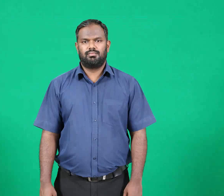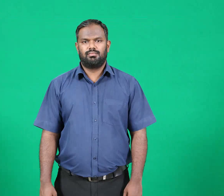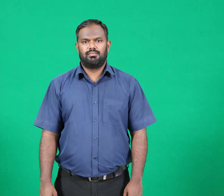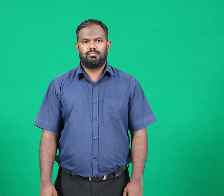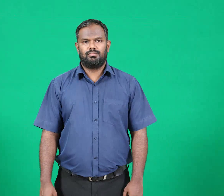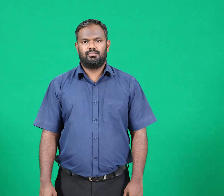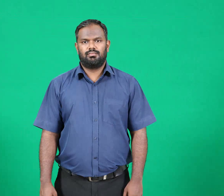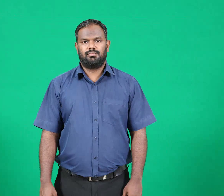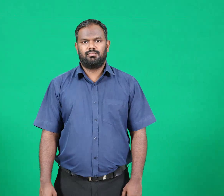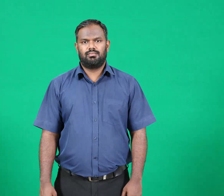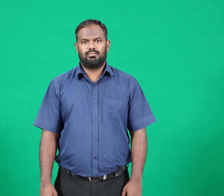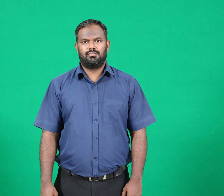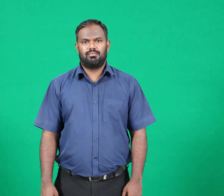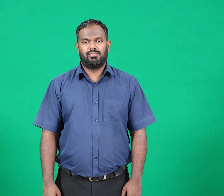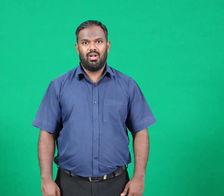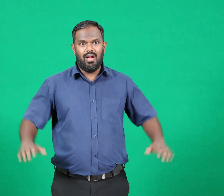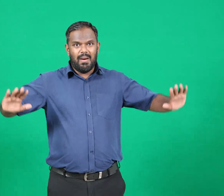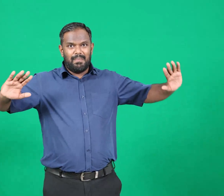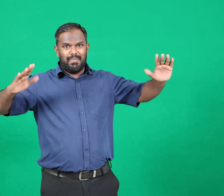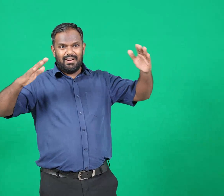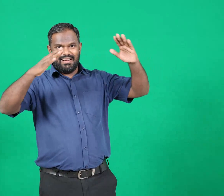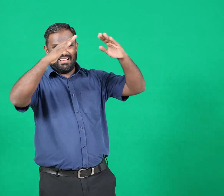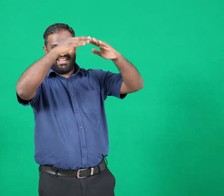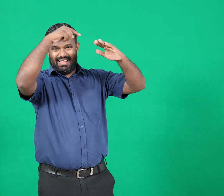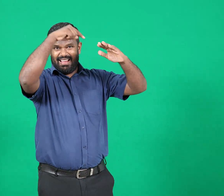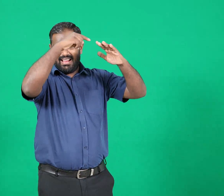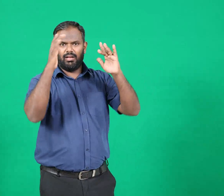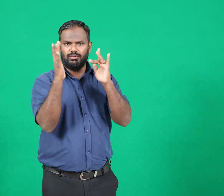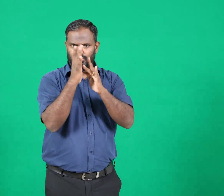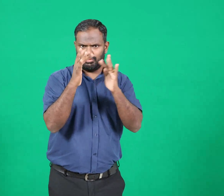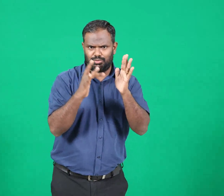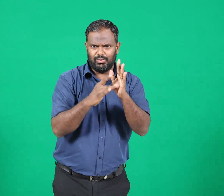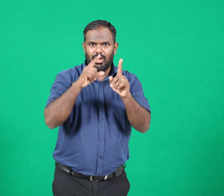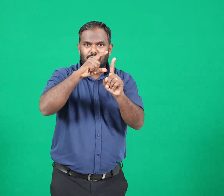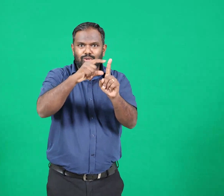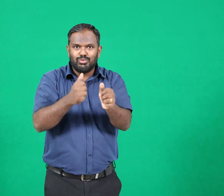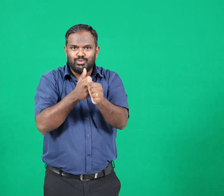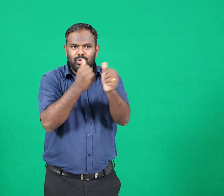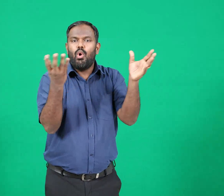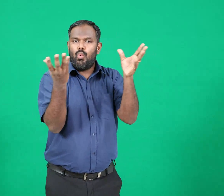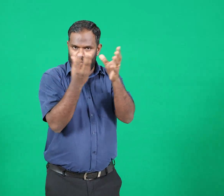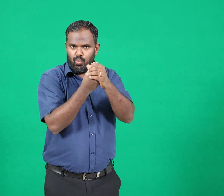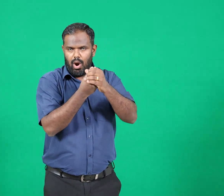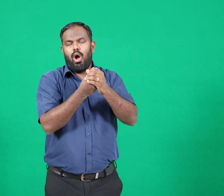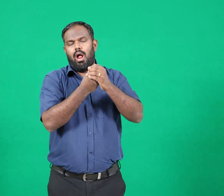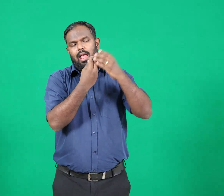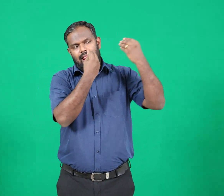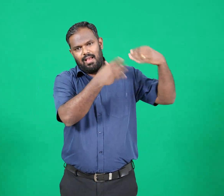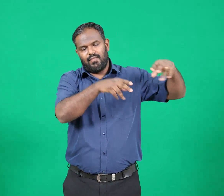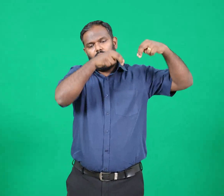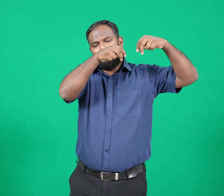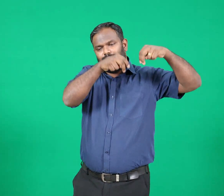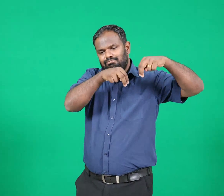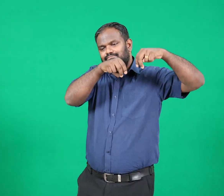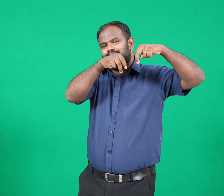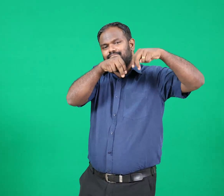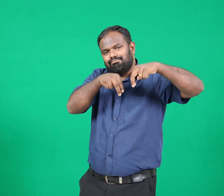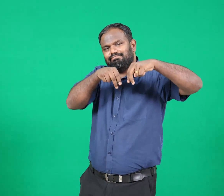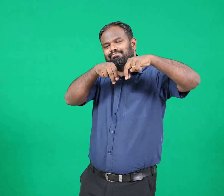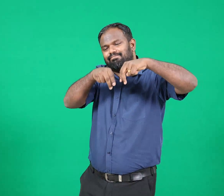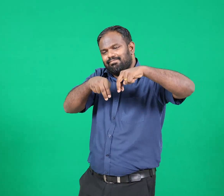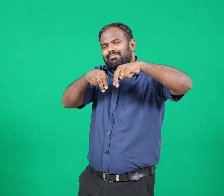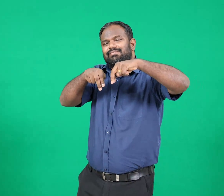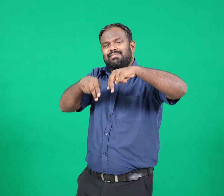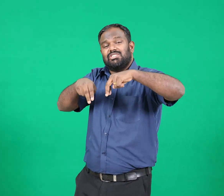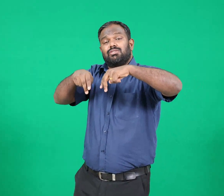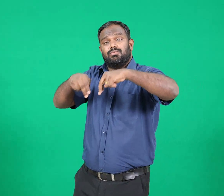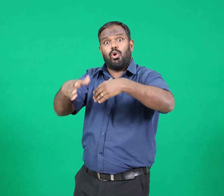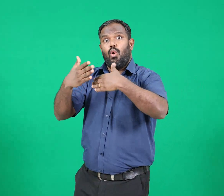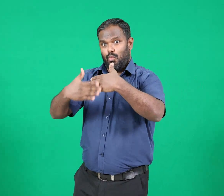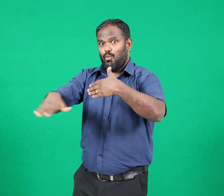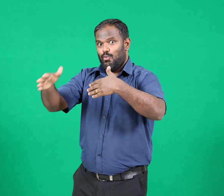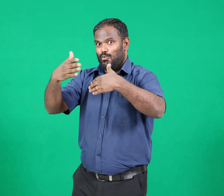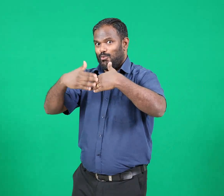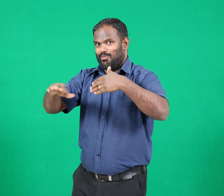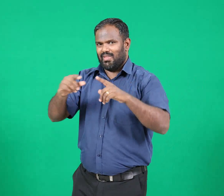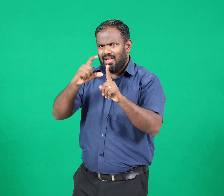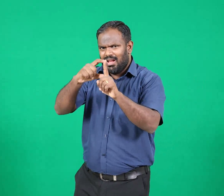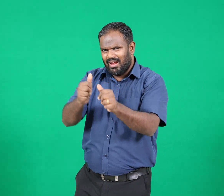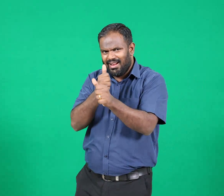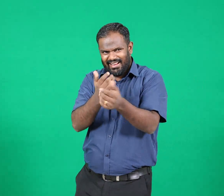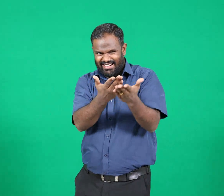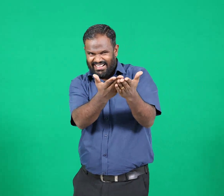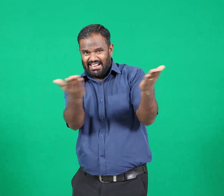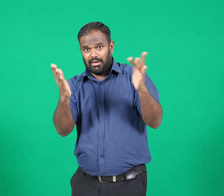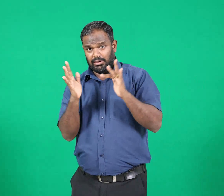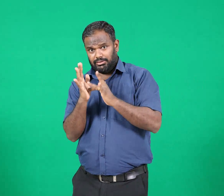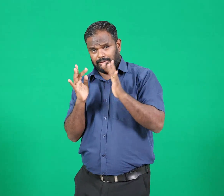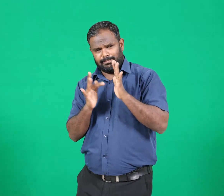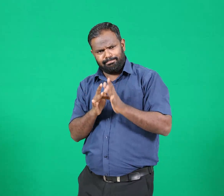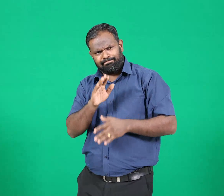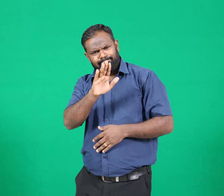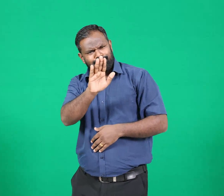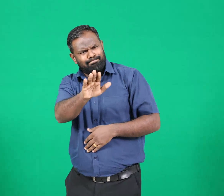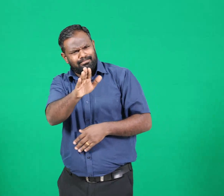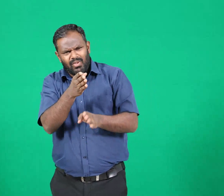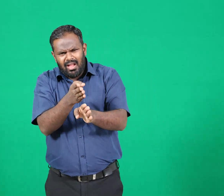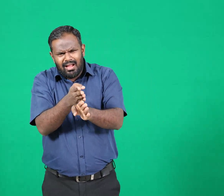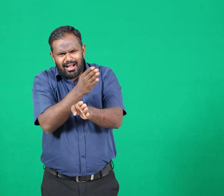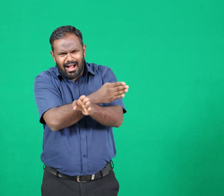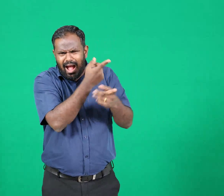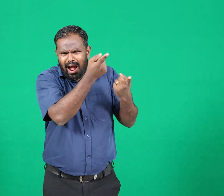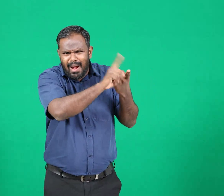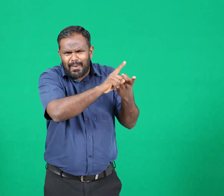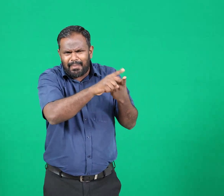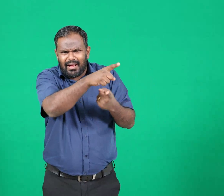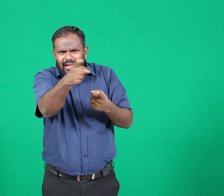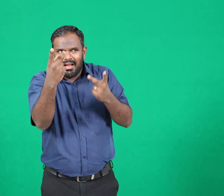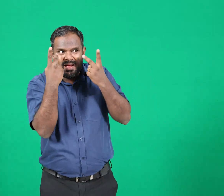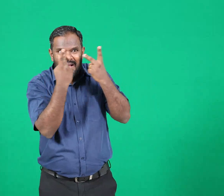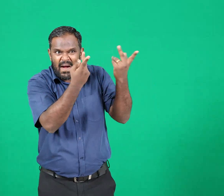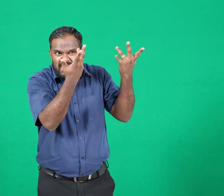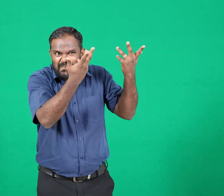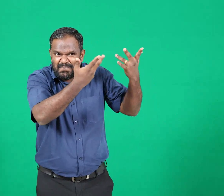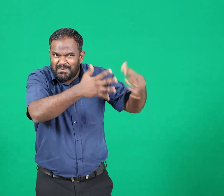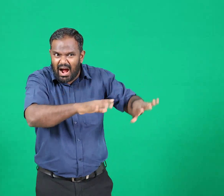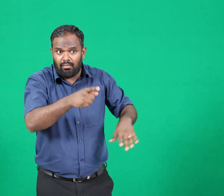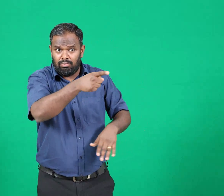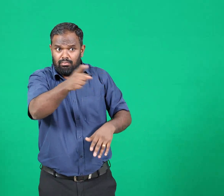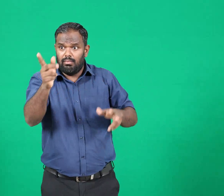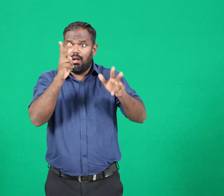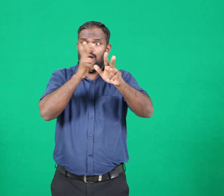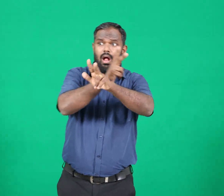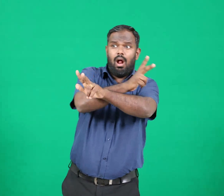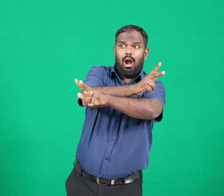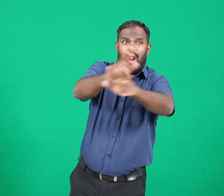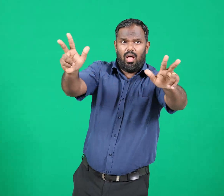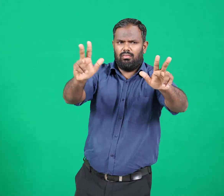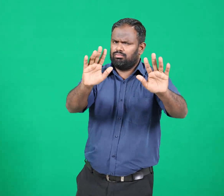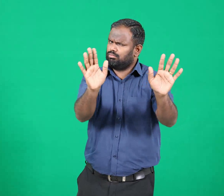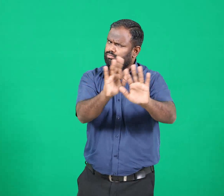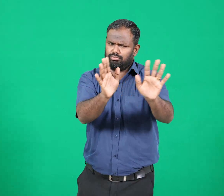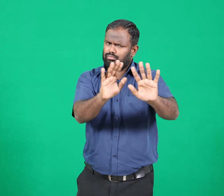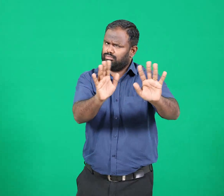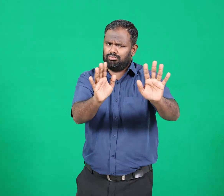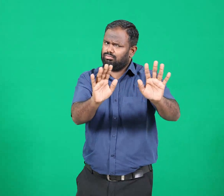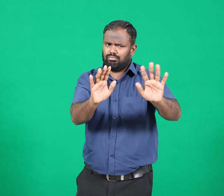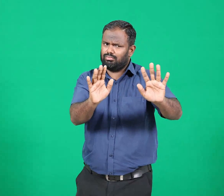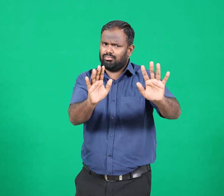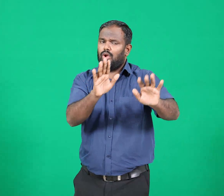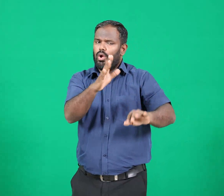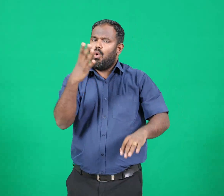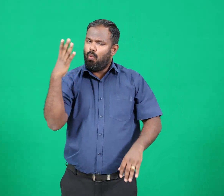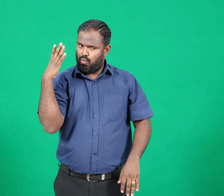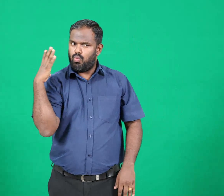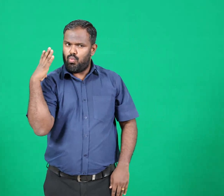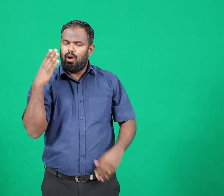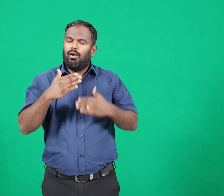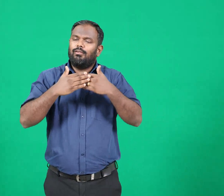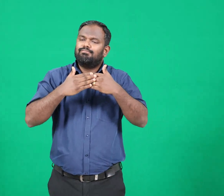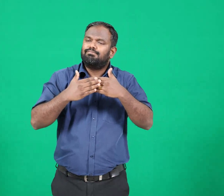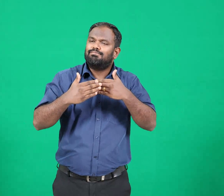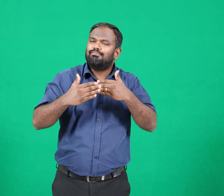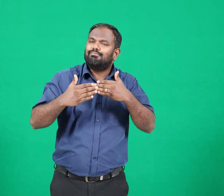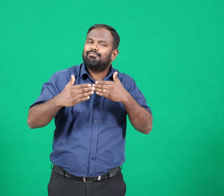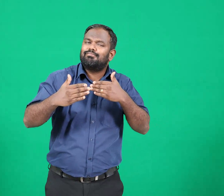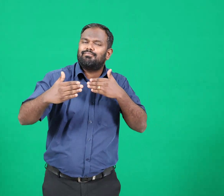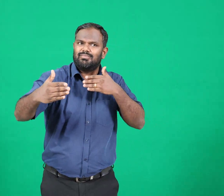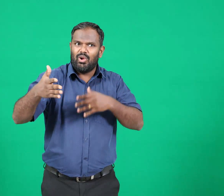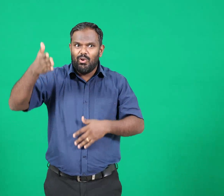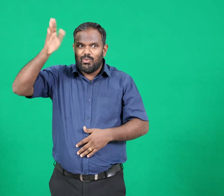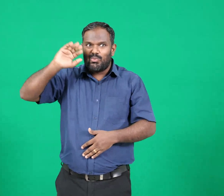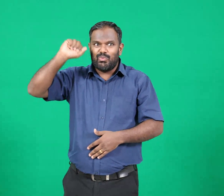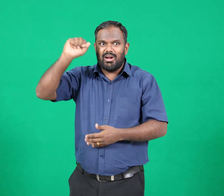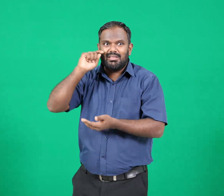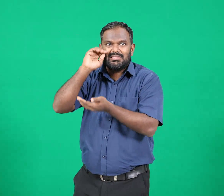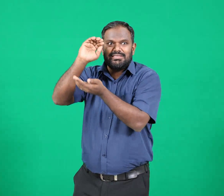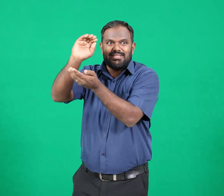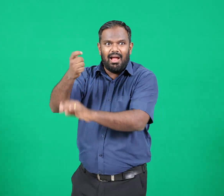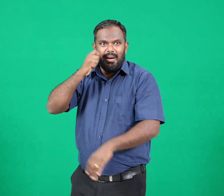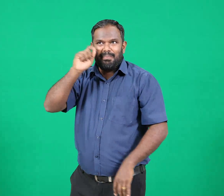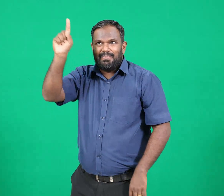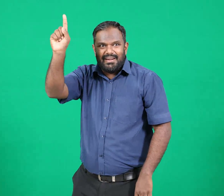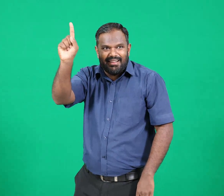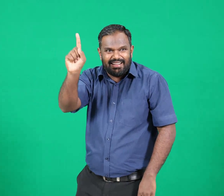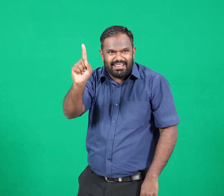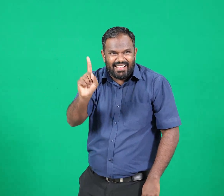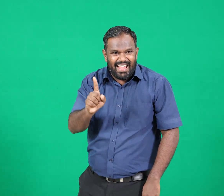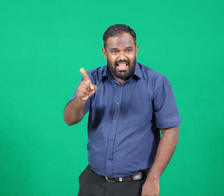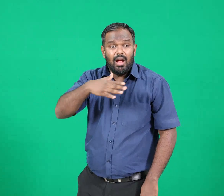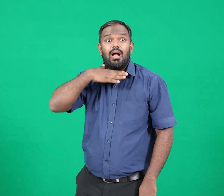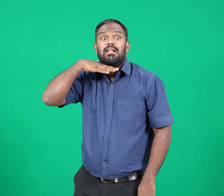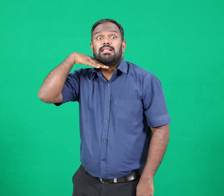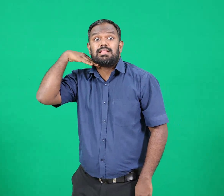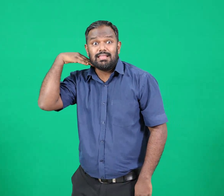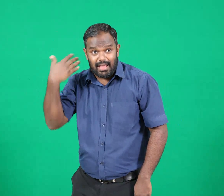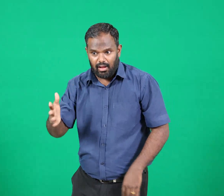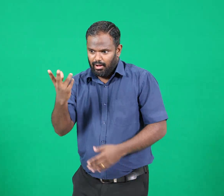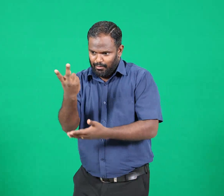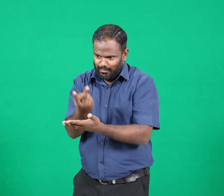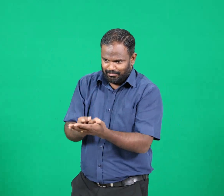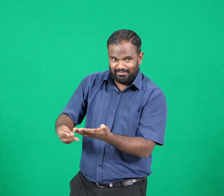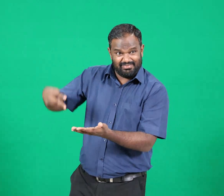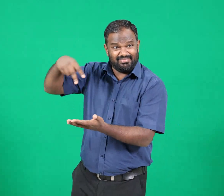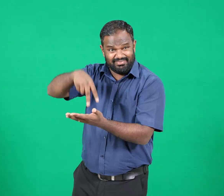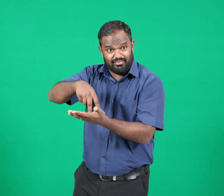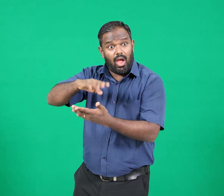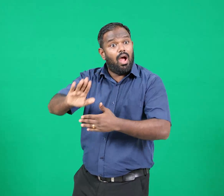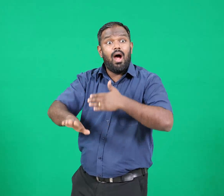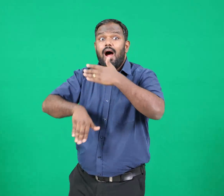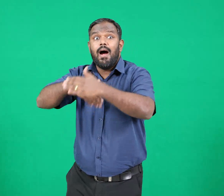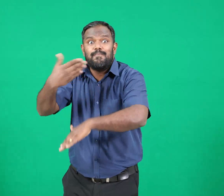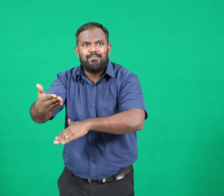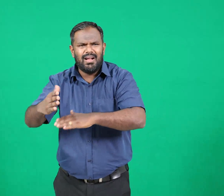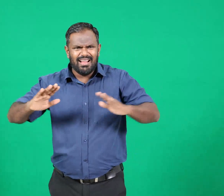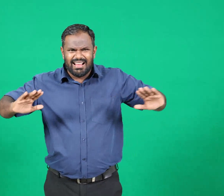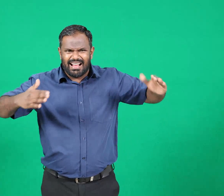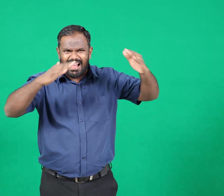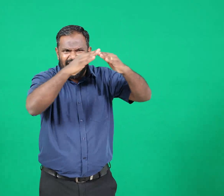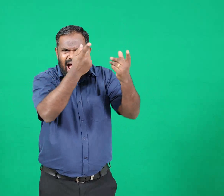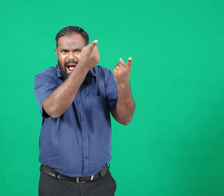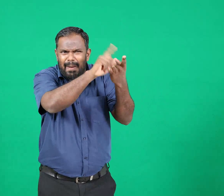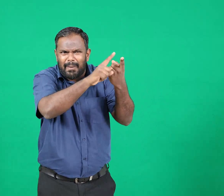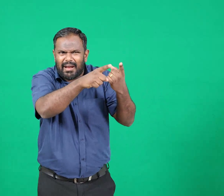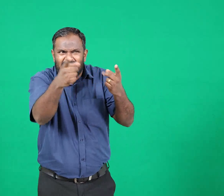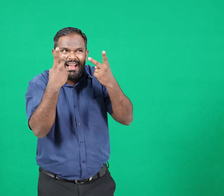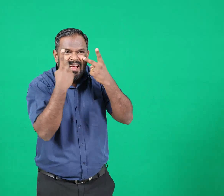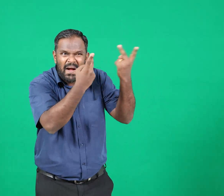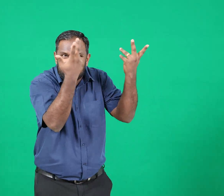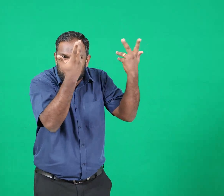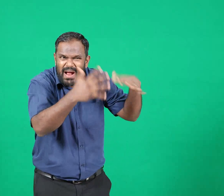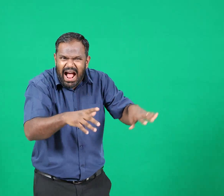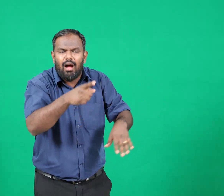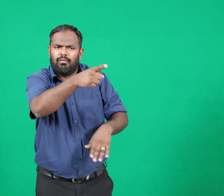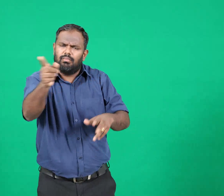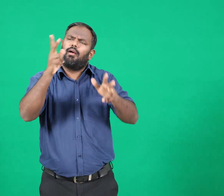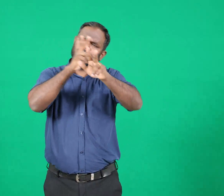As they were coming down the mountain, Jesus commanded them, "Do not tell anyone about this vision until the Son of Man has been raised from the dead."